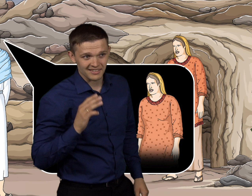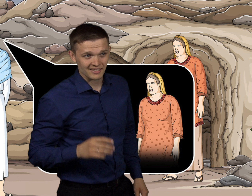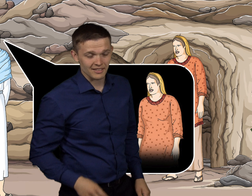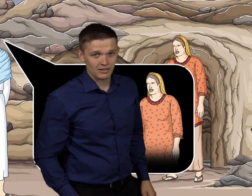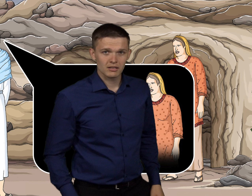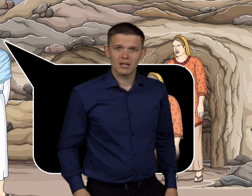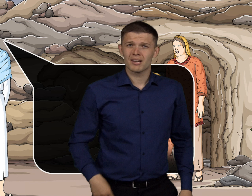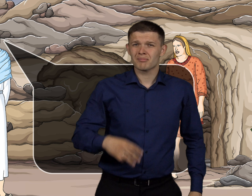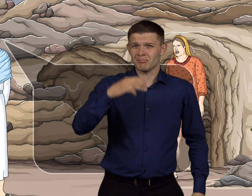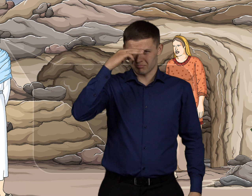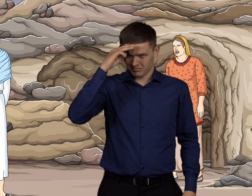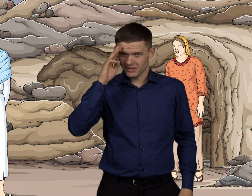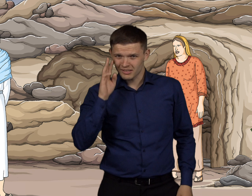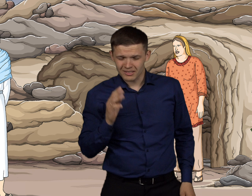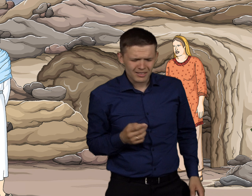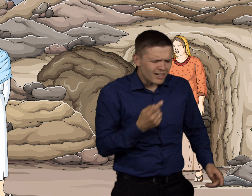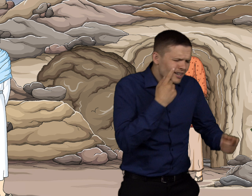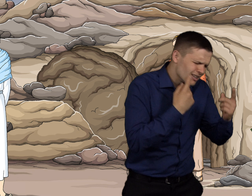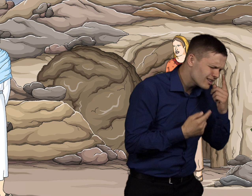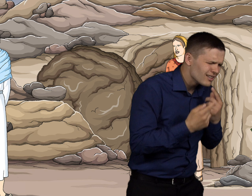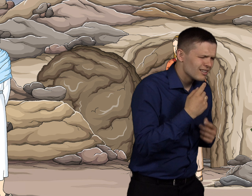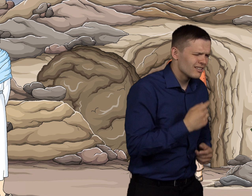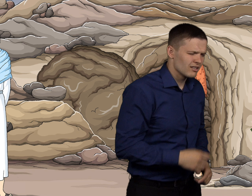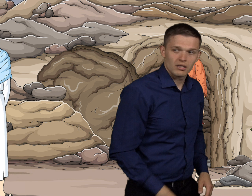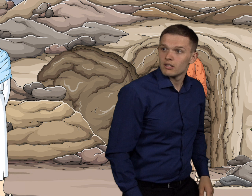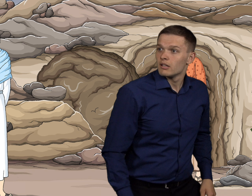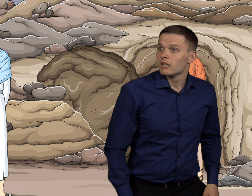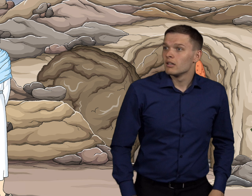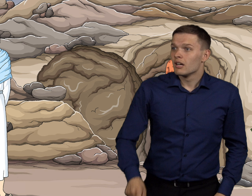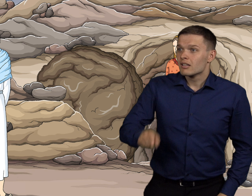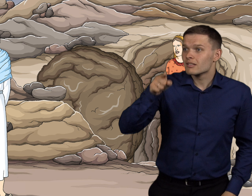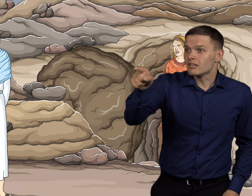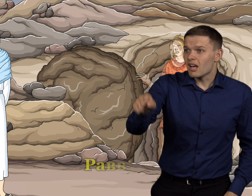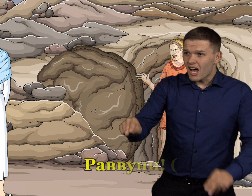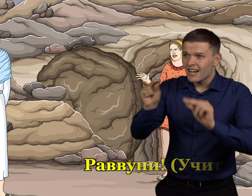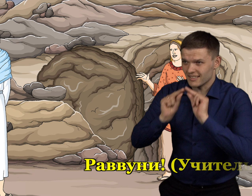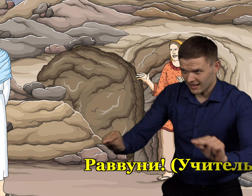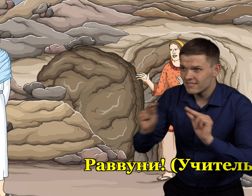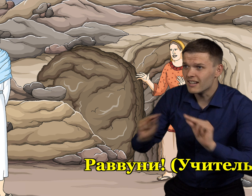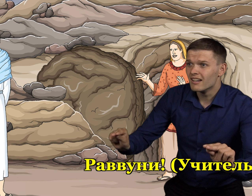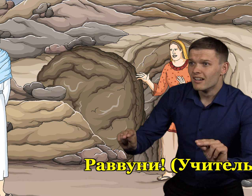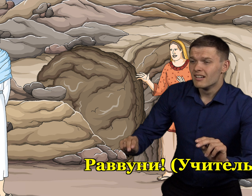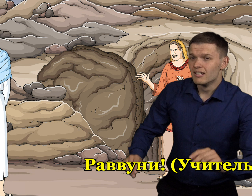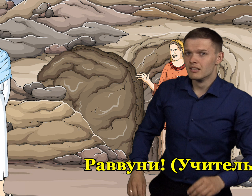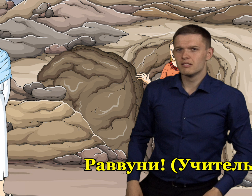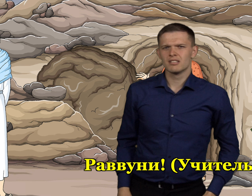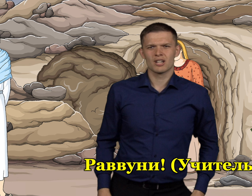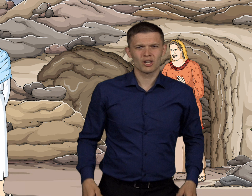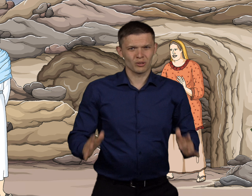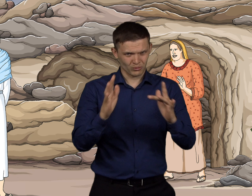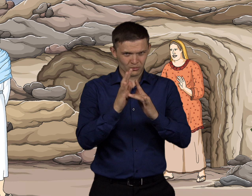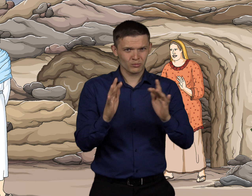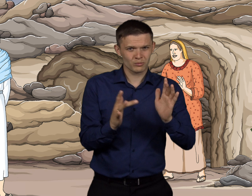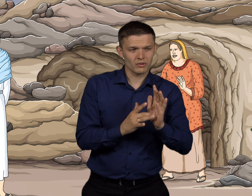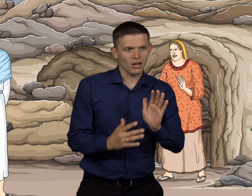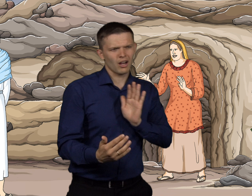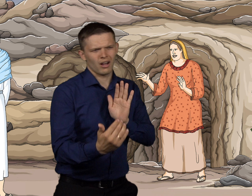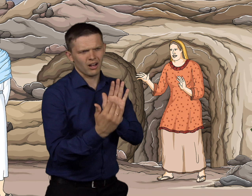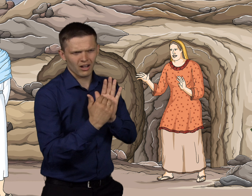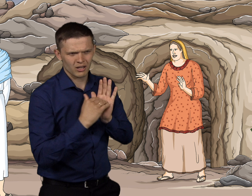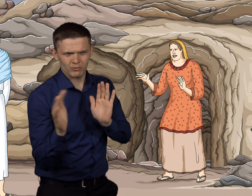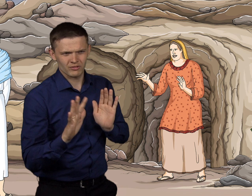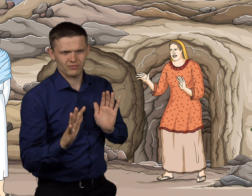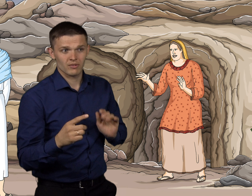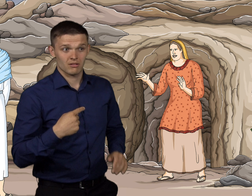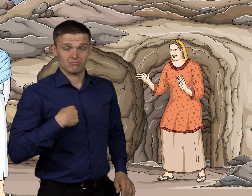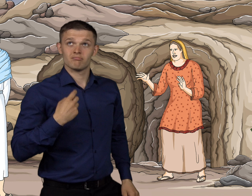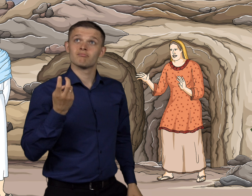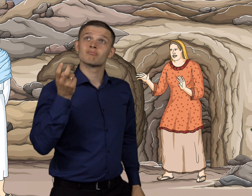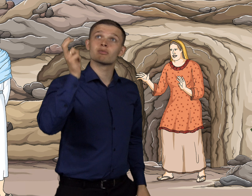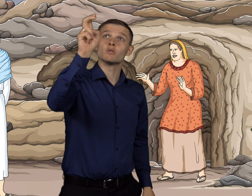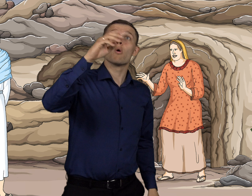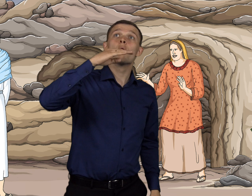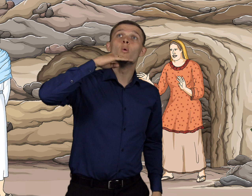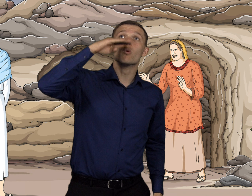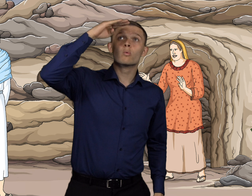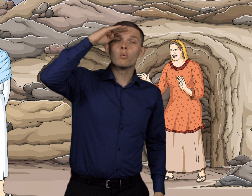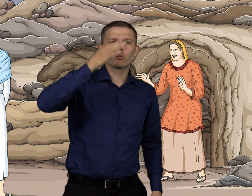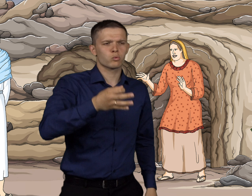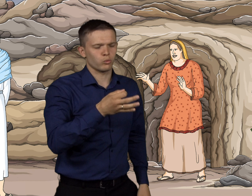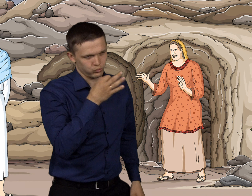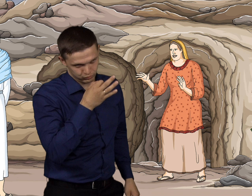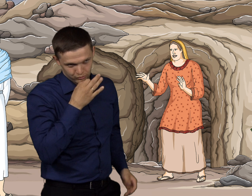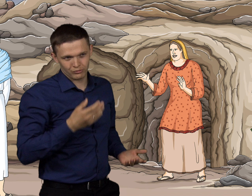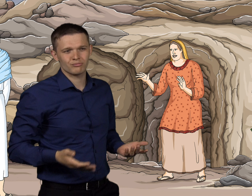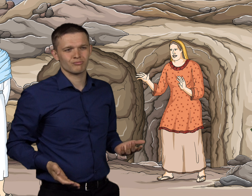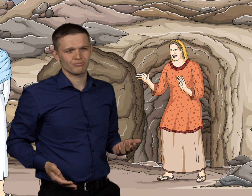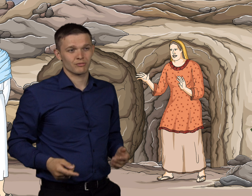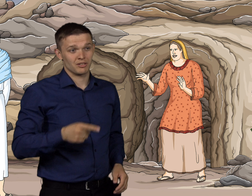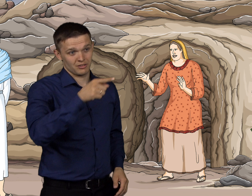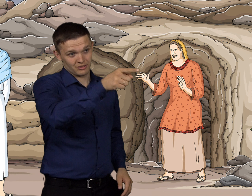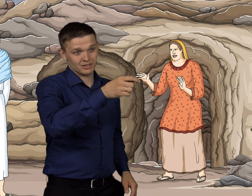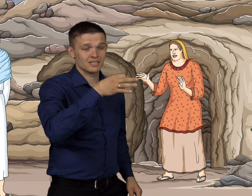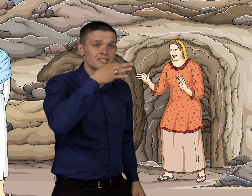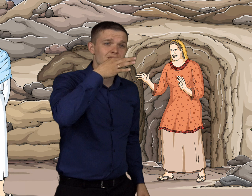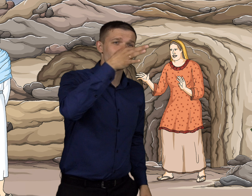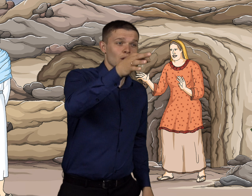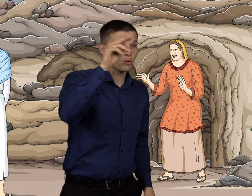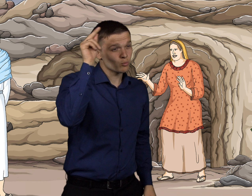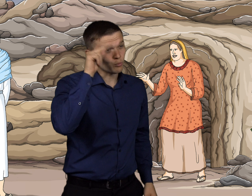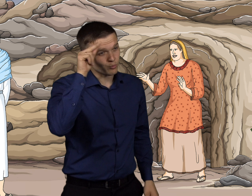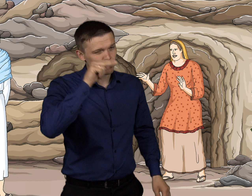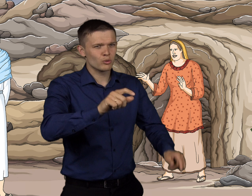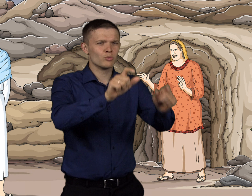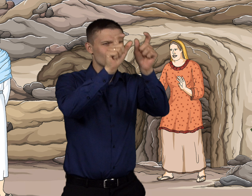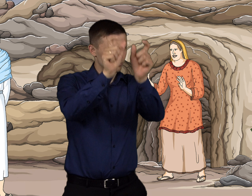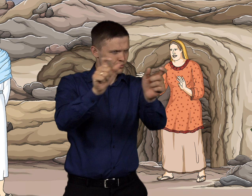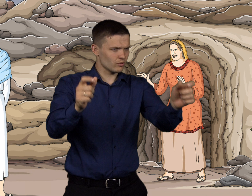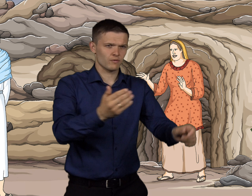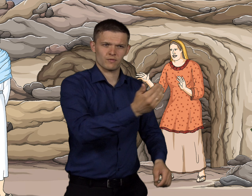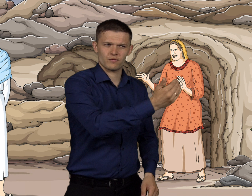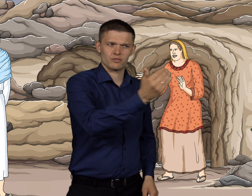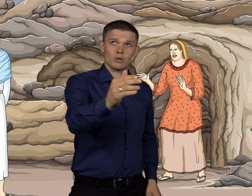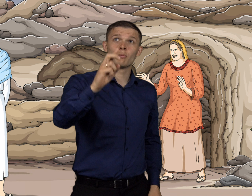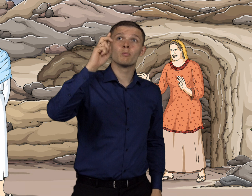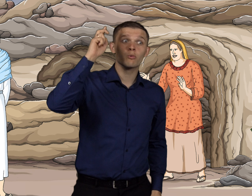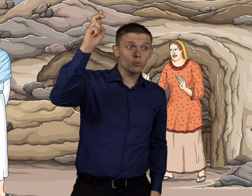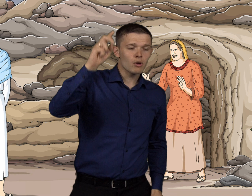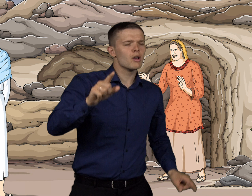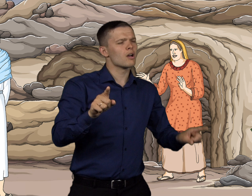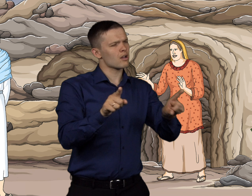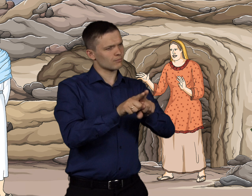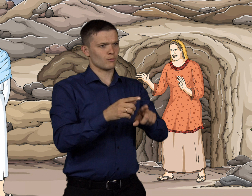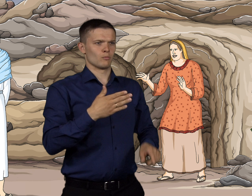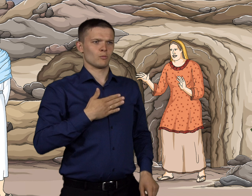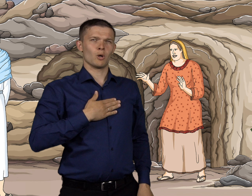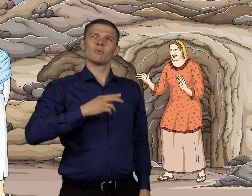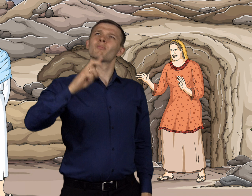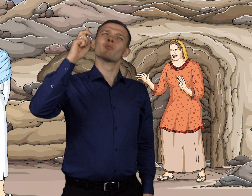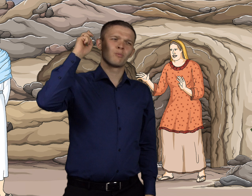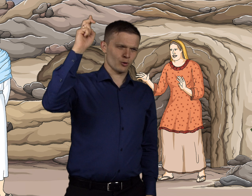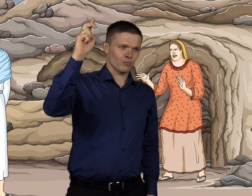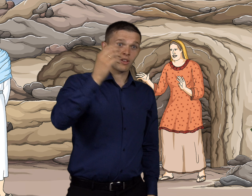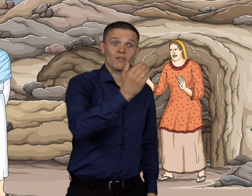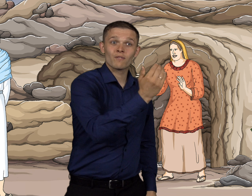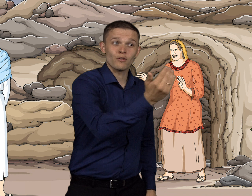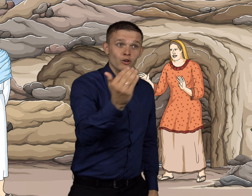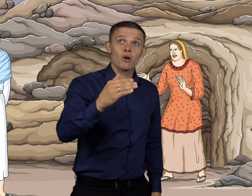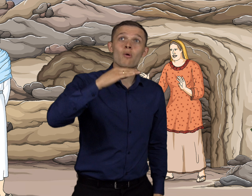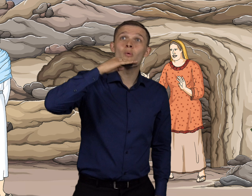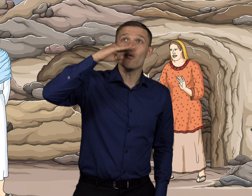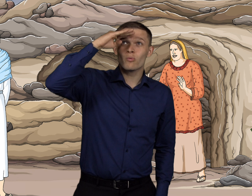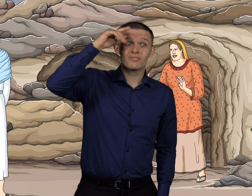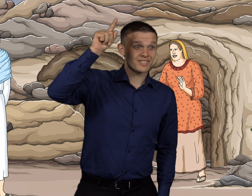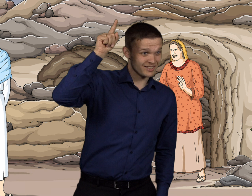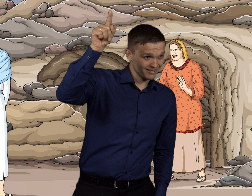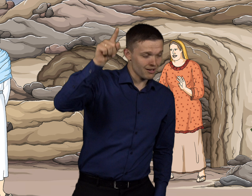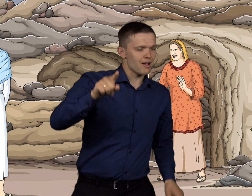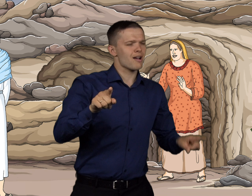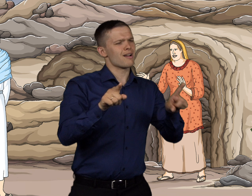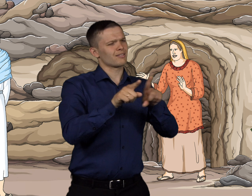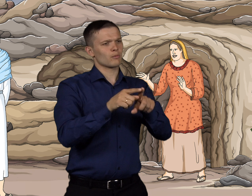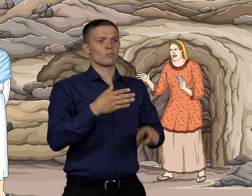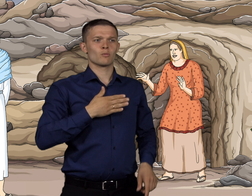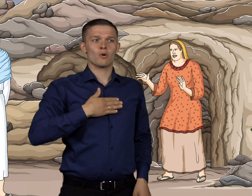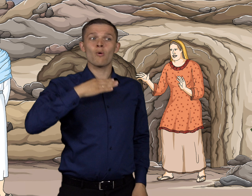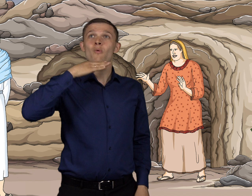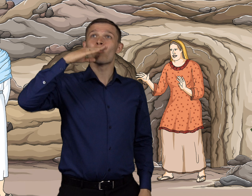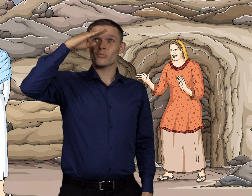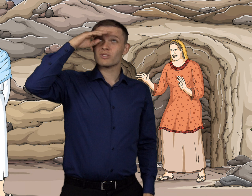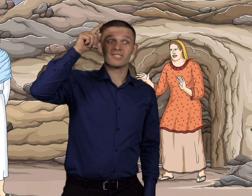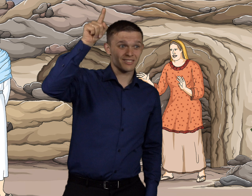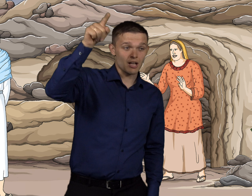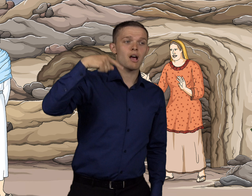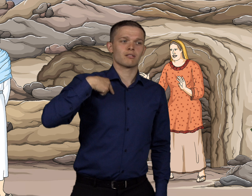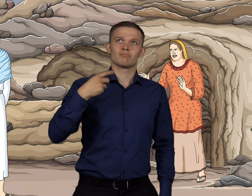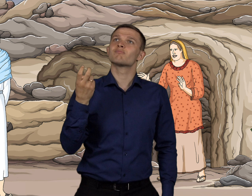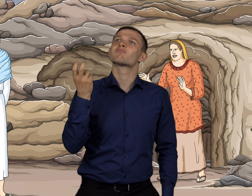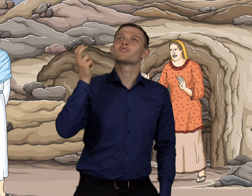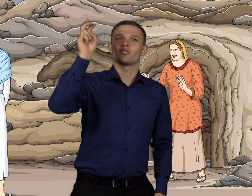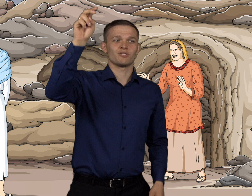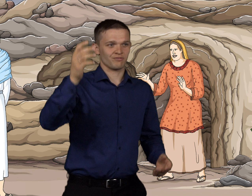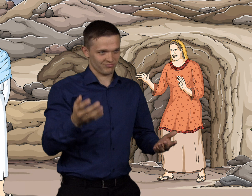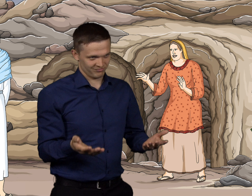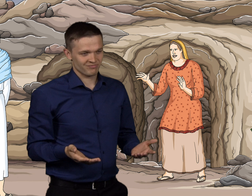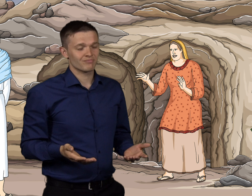Jesus said to her, “Mary.” She turned and said to Him in Hebrew, “Rabboni!” (which means “Teacher”).